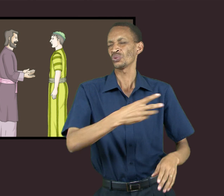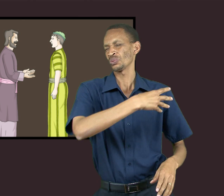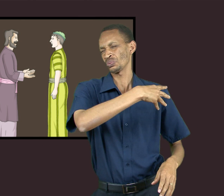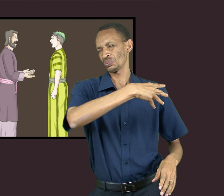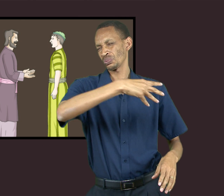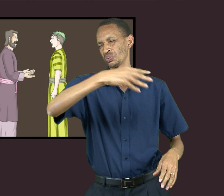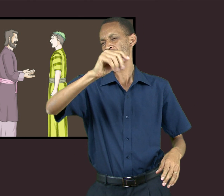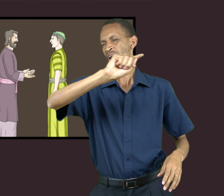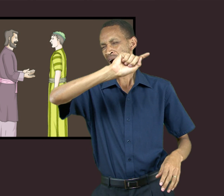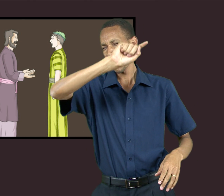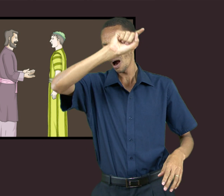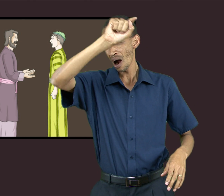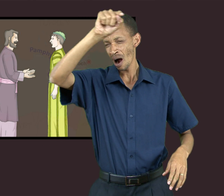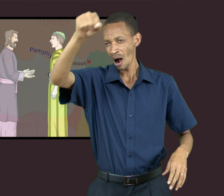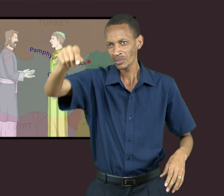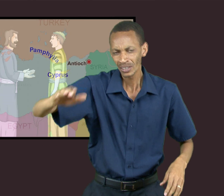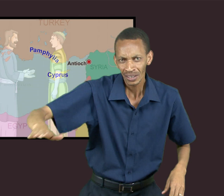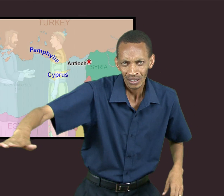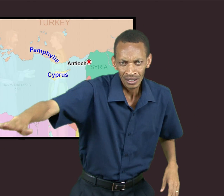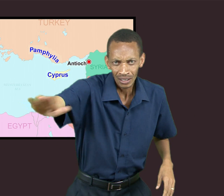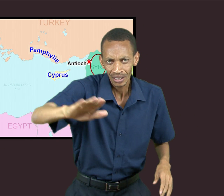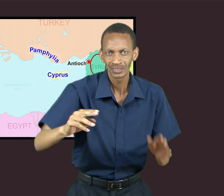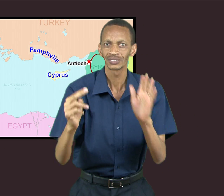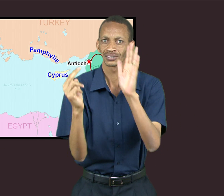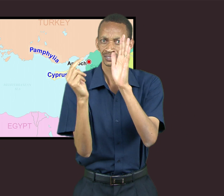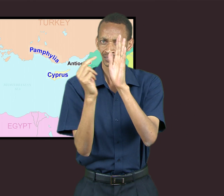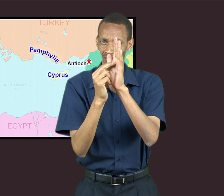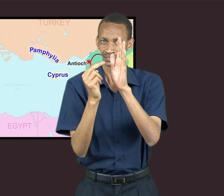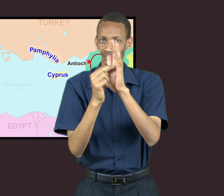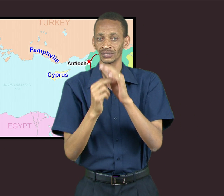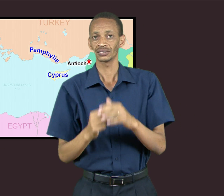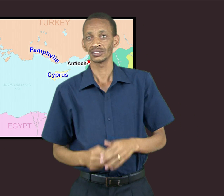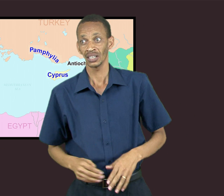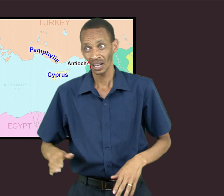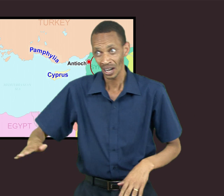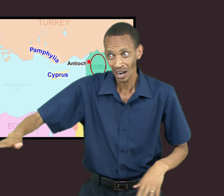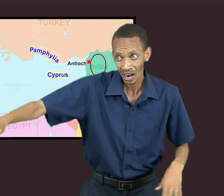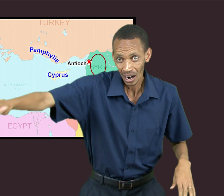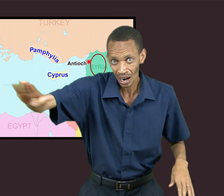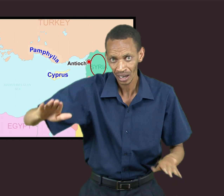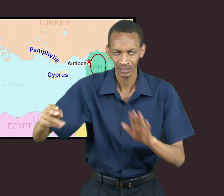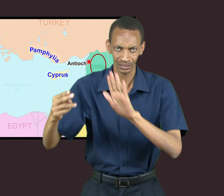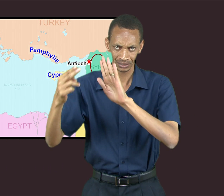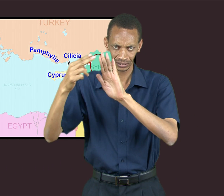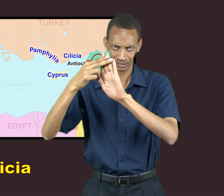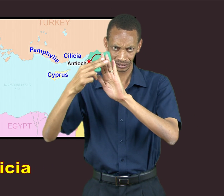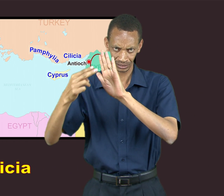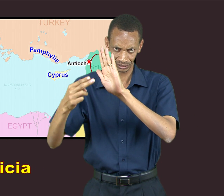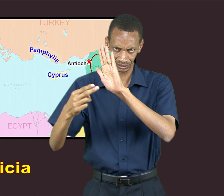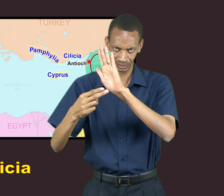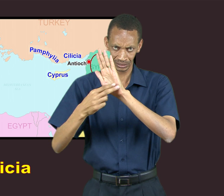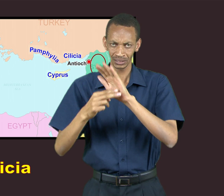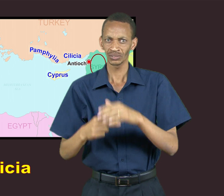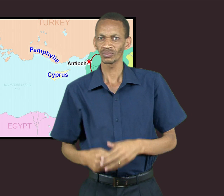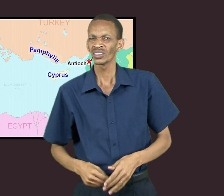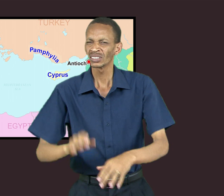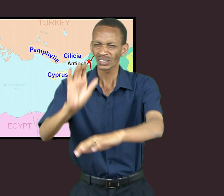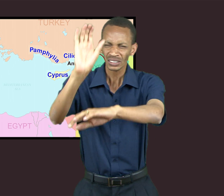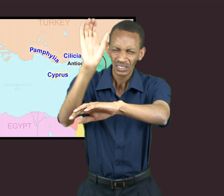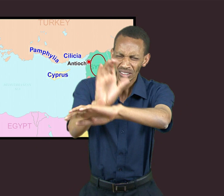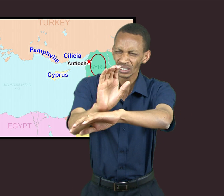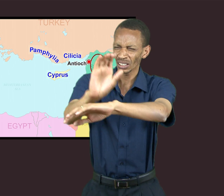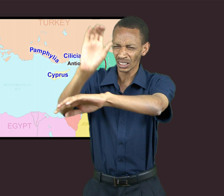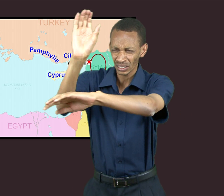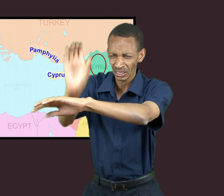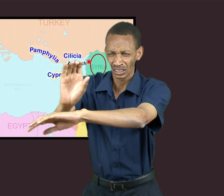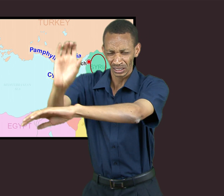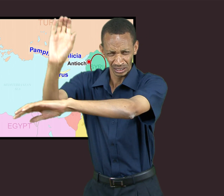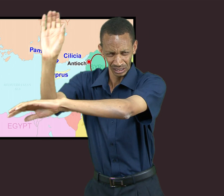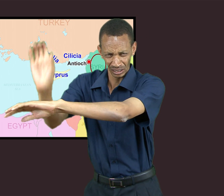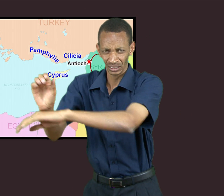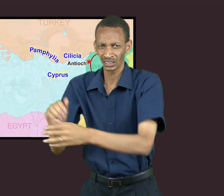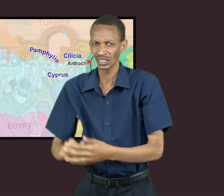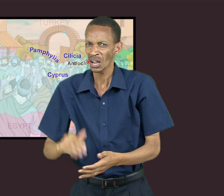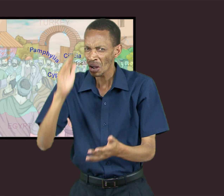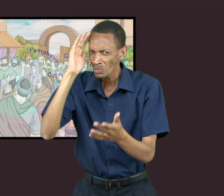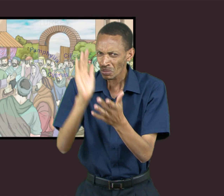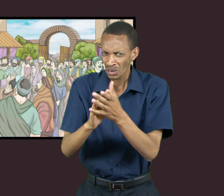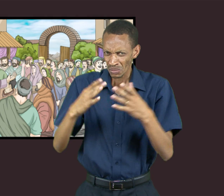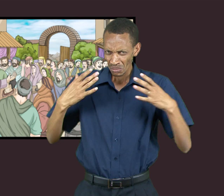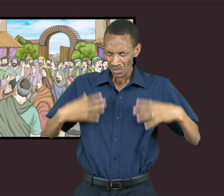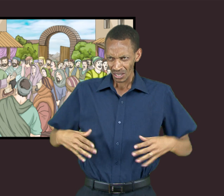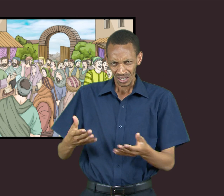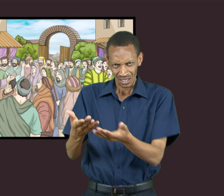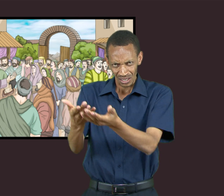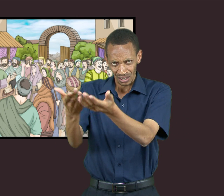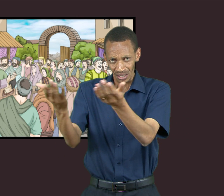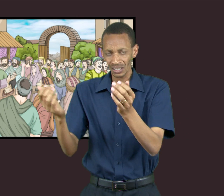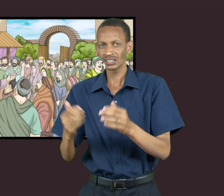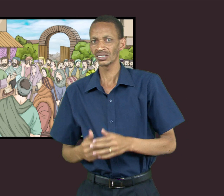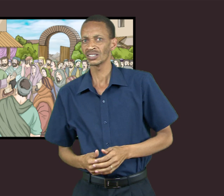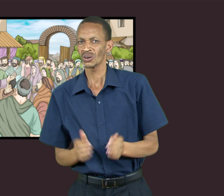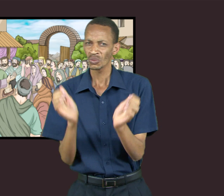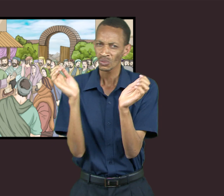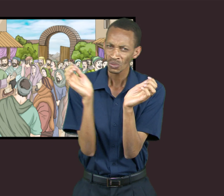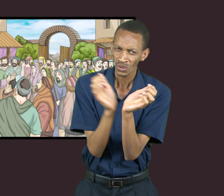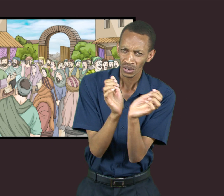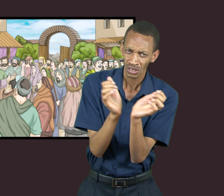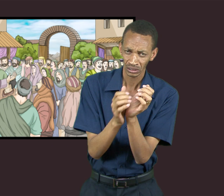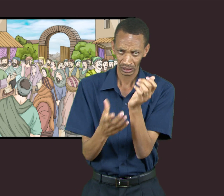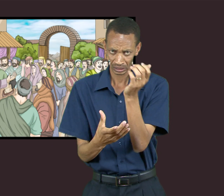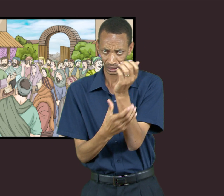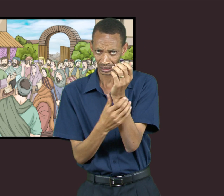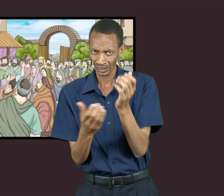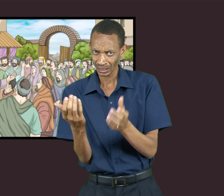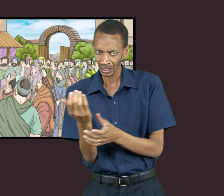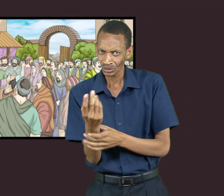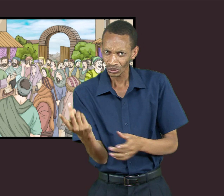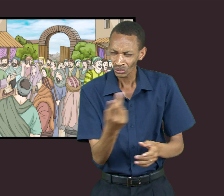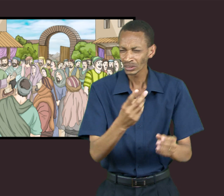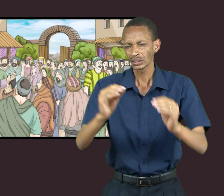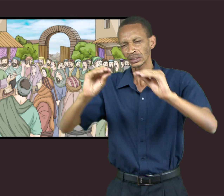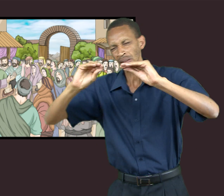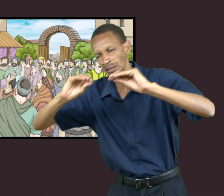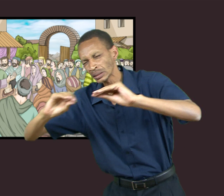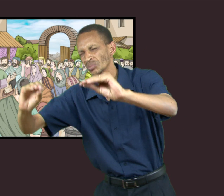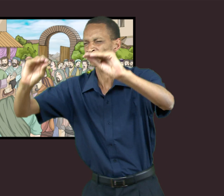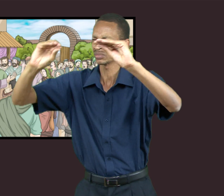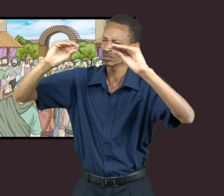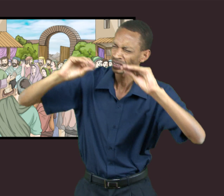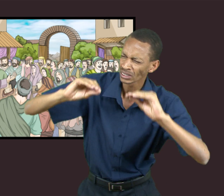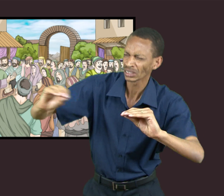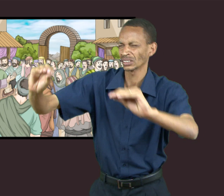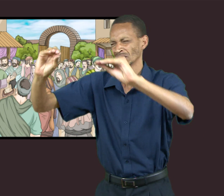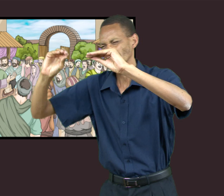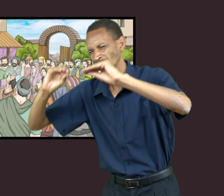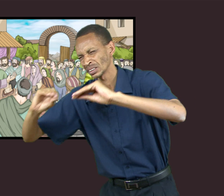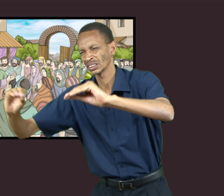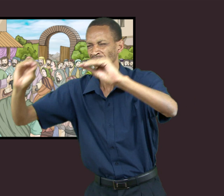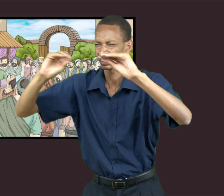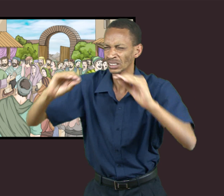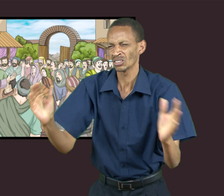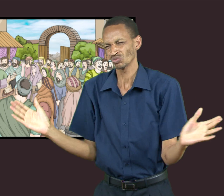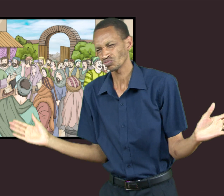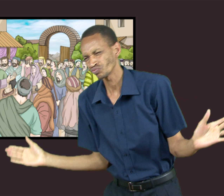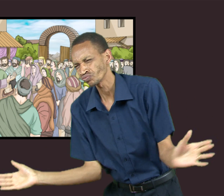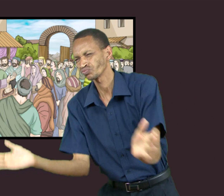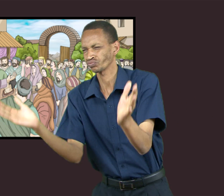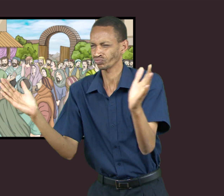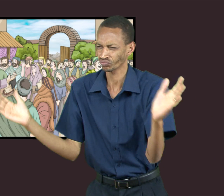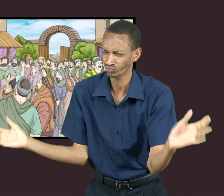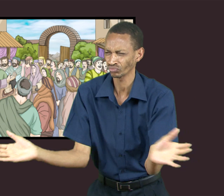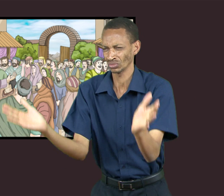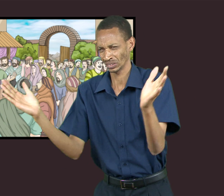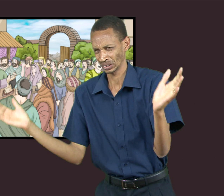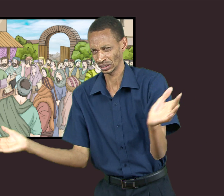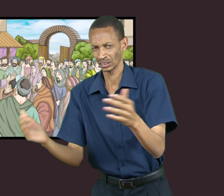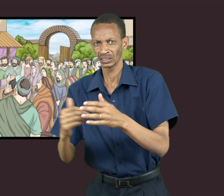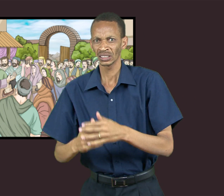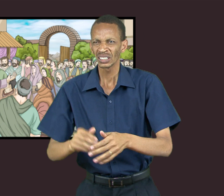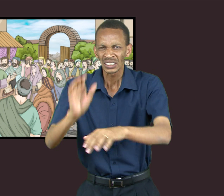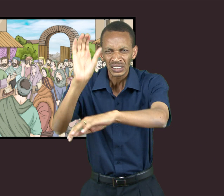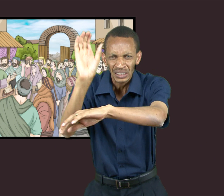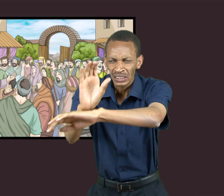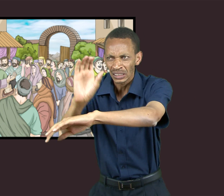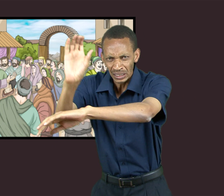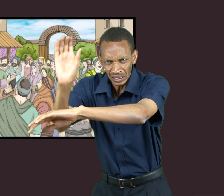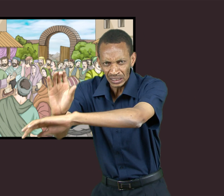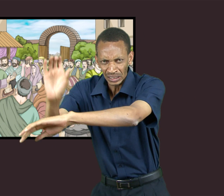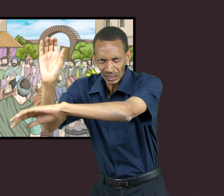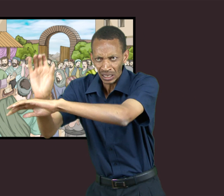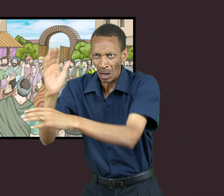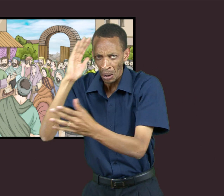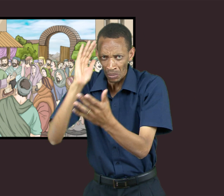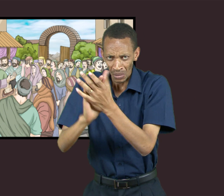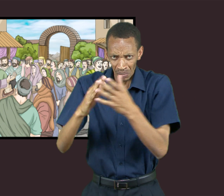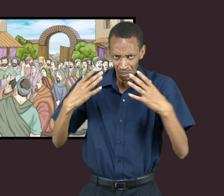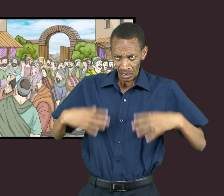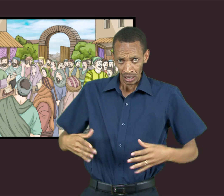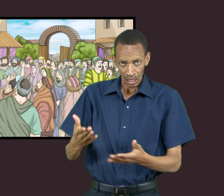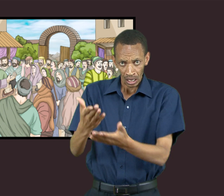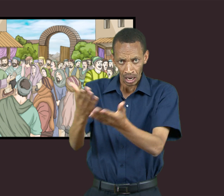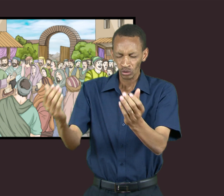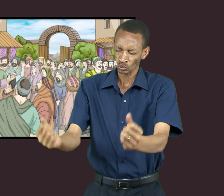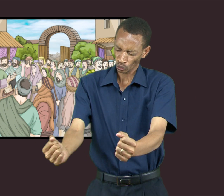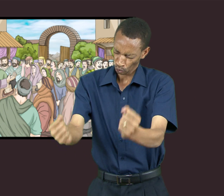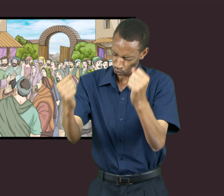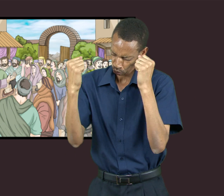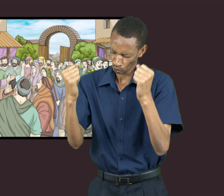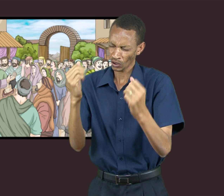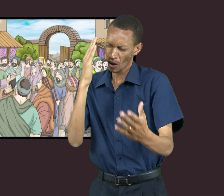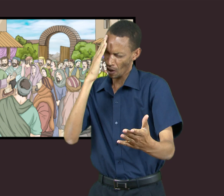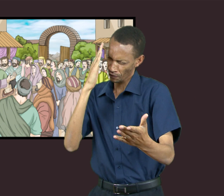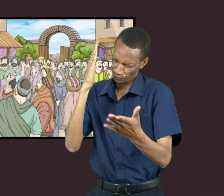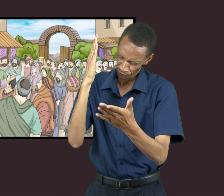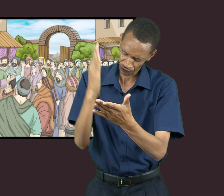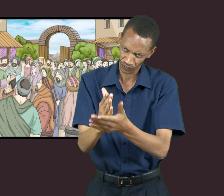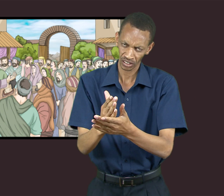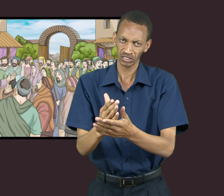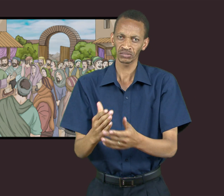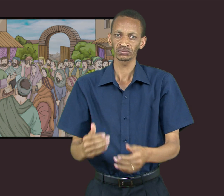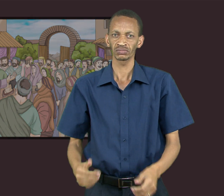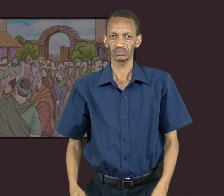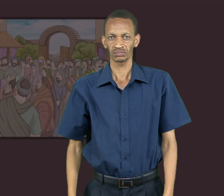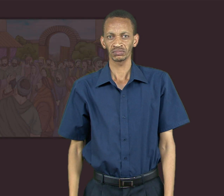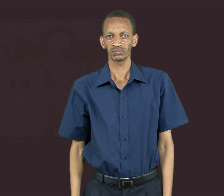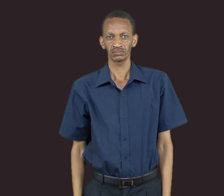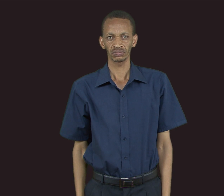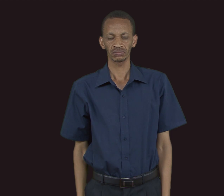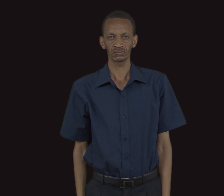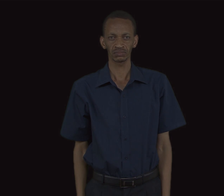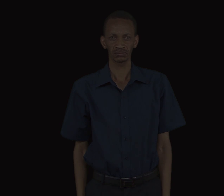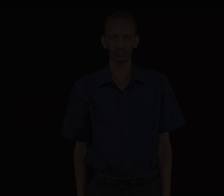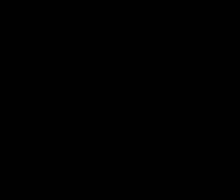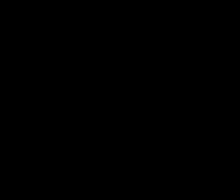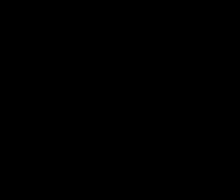And he traveled through Syria and Cilicia, strengthening the churches.